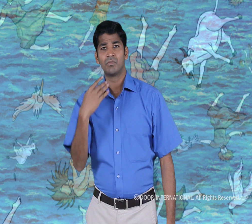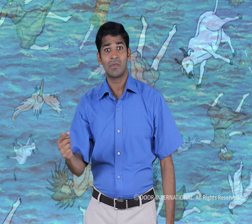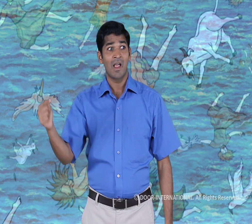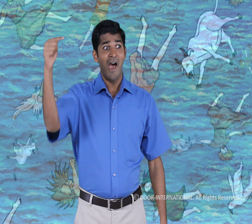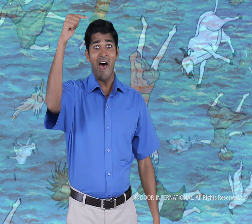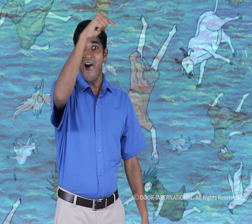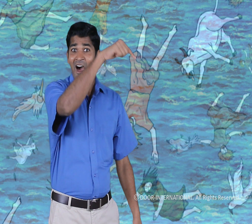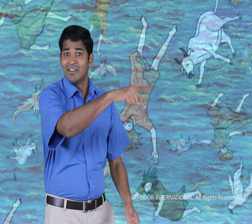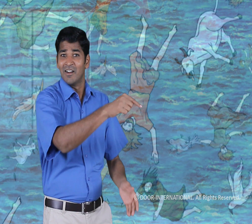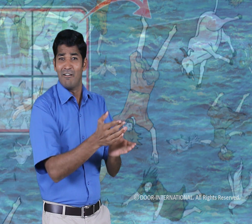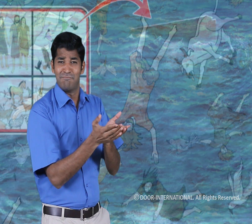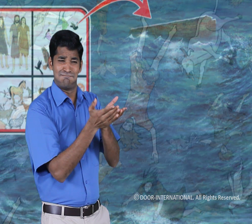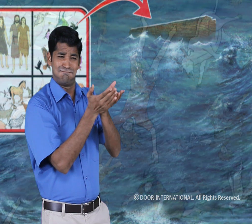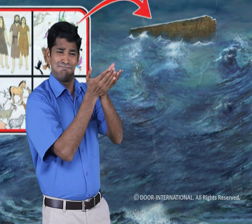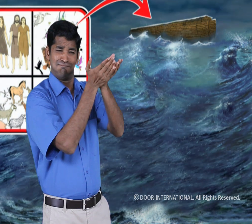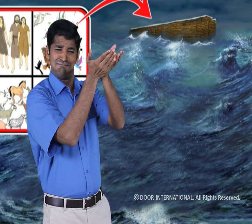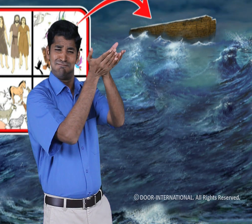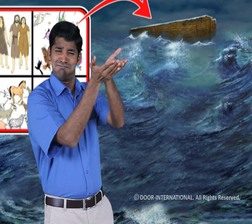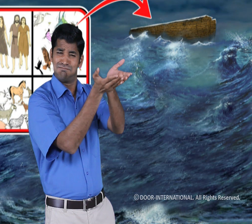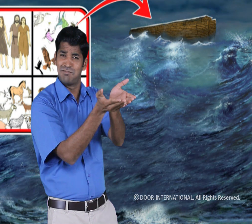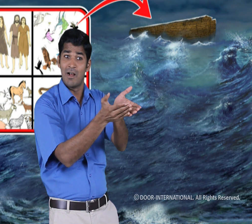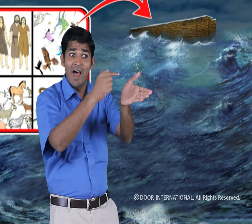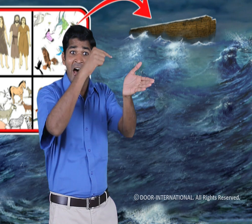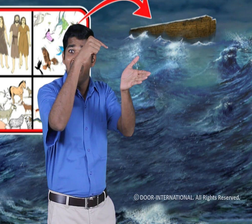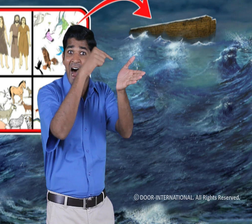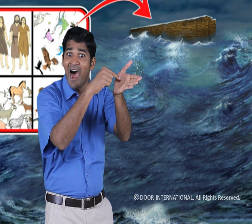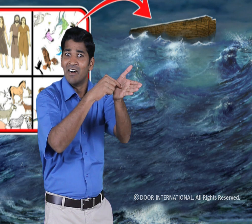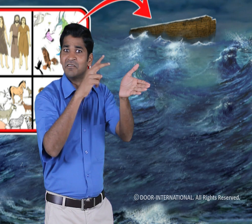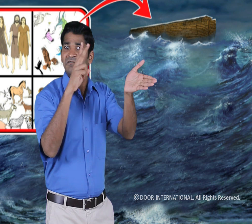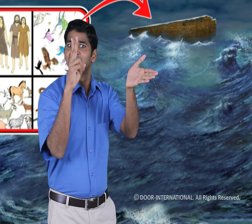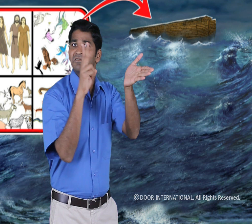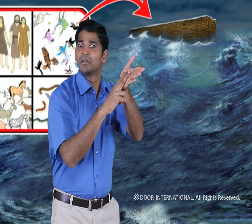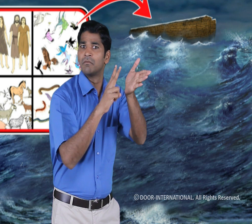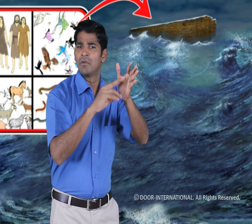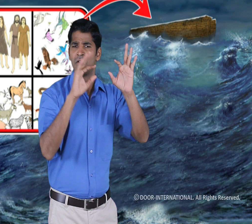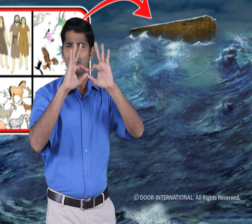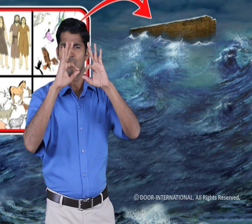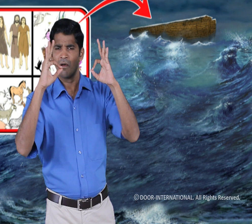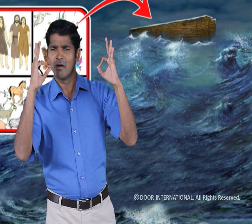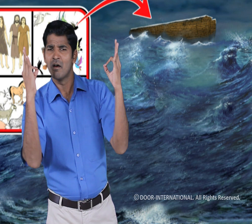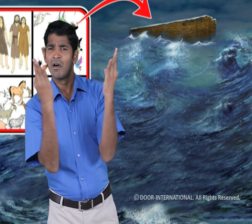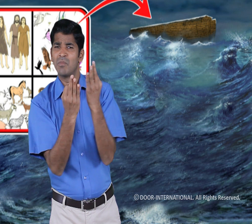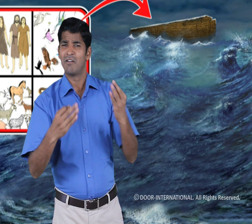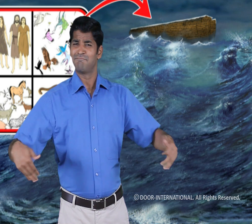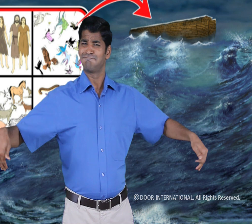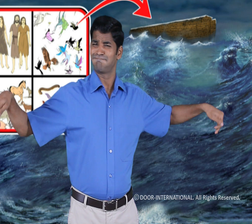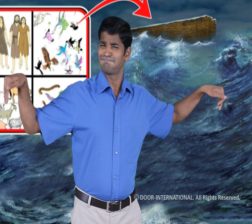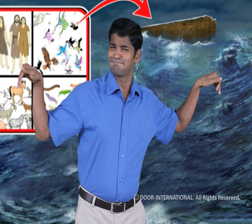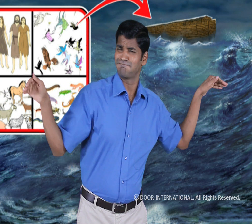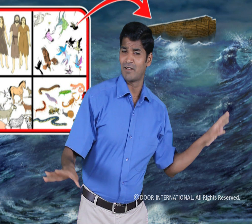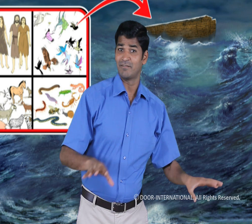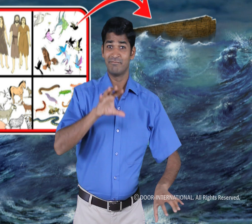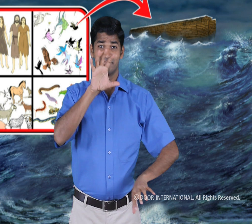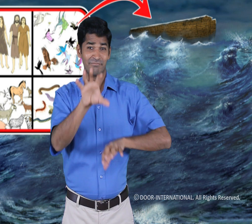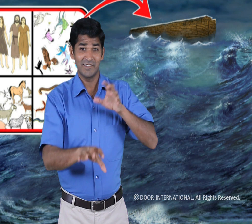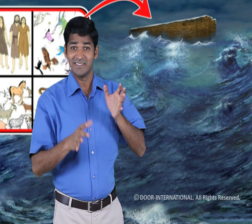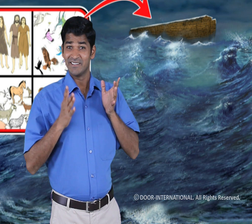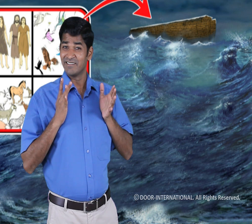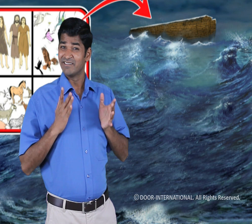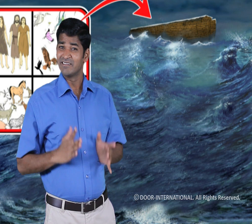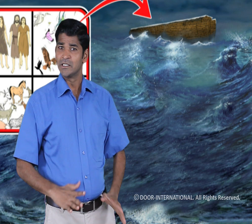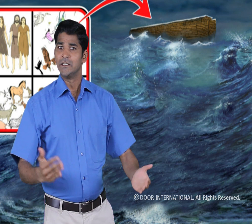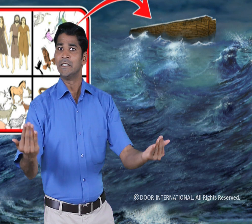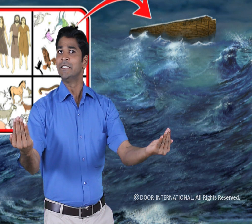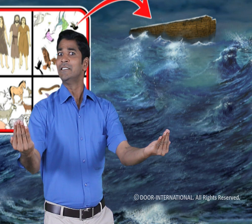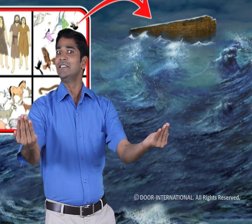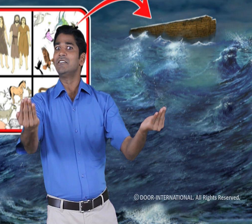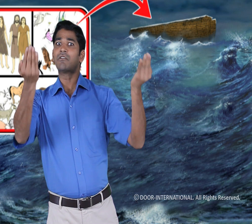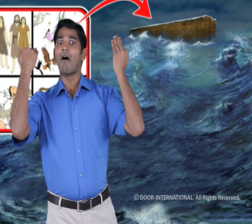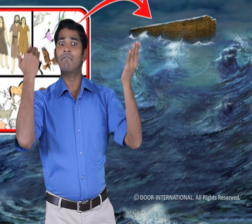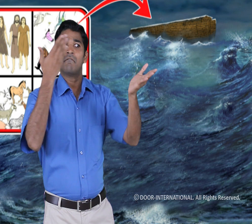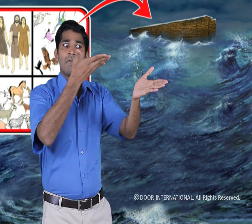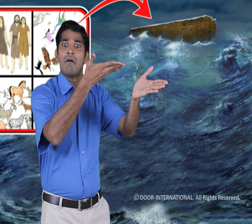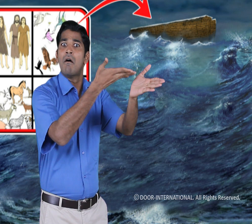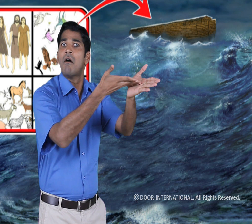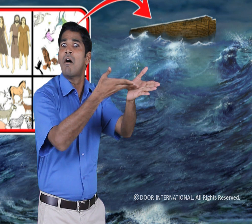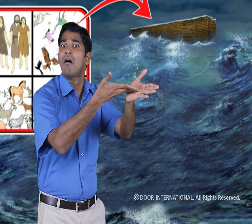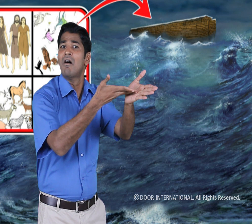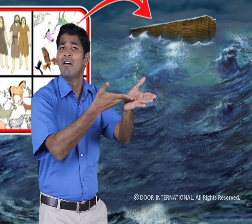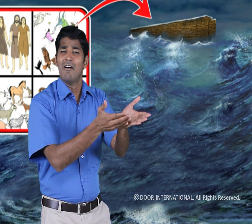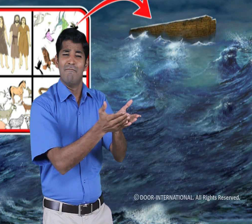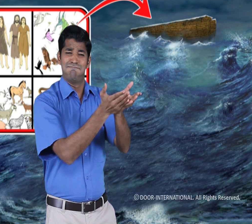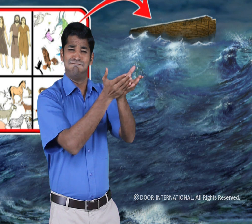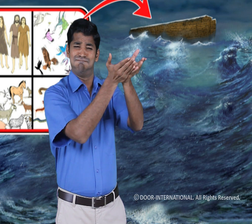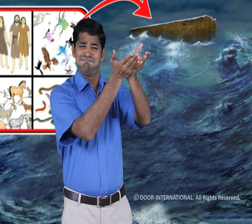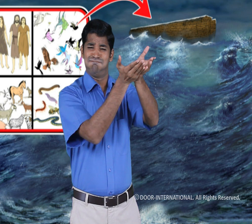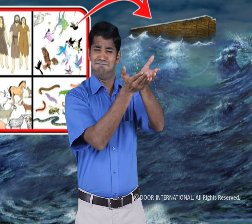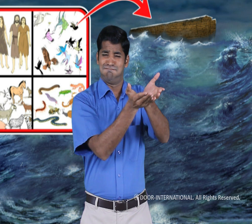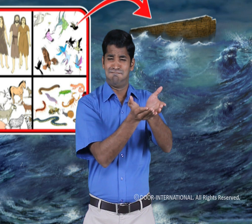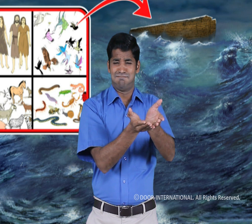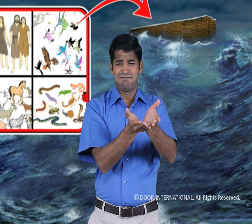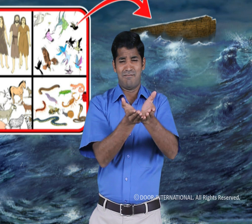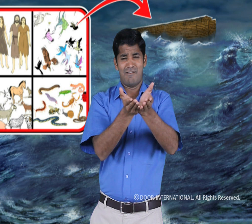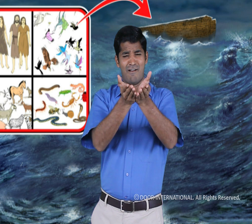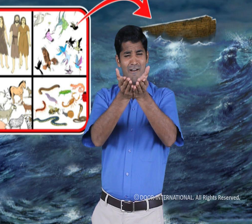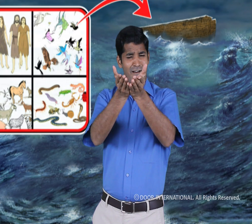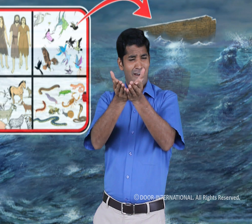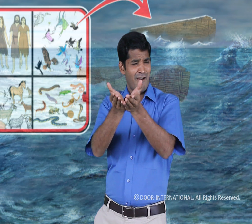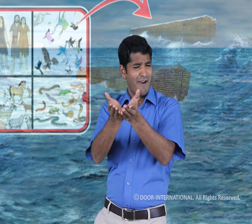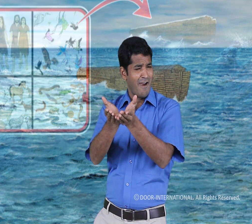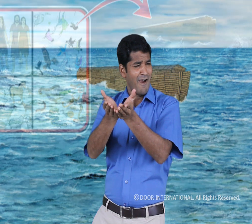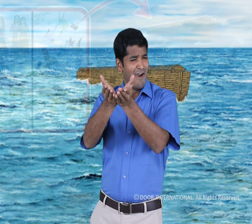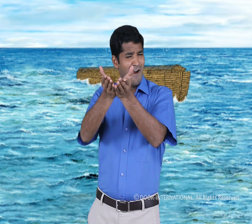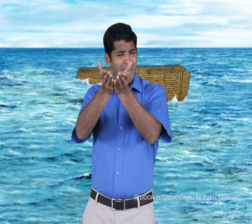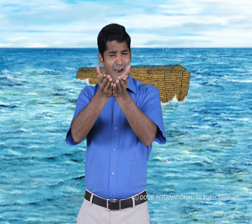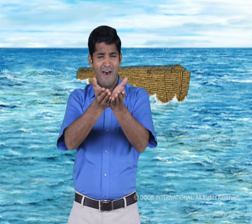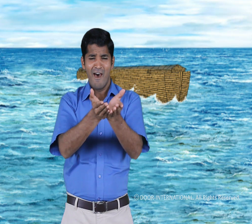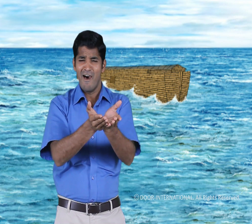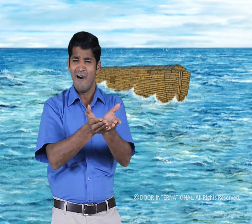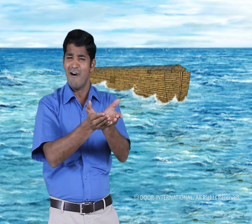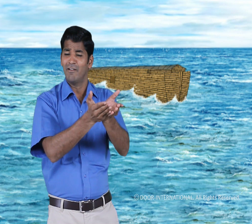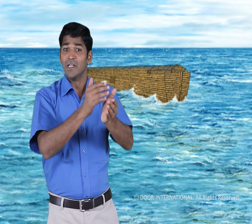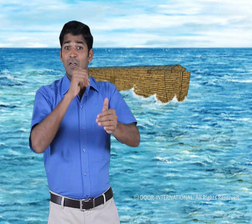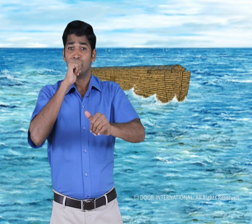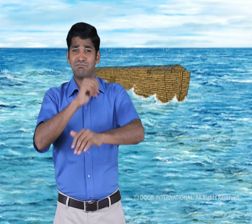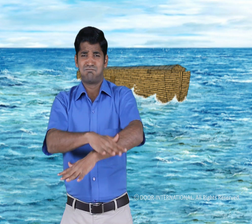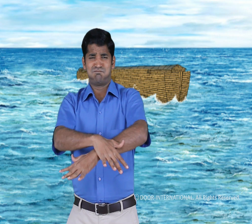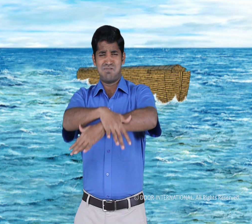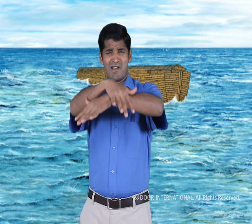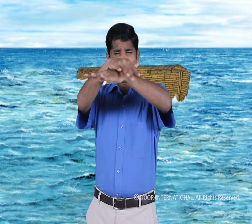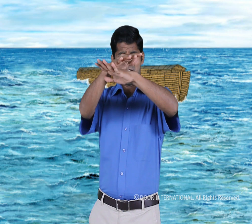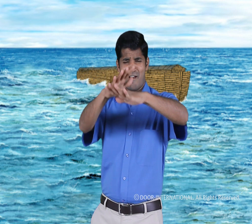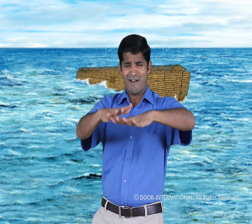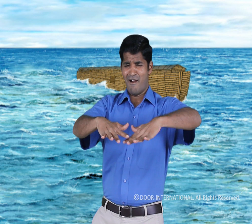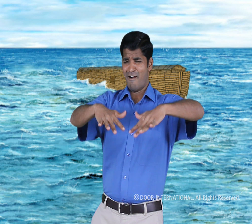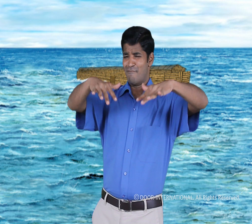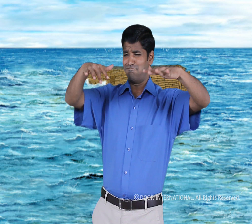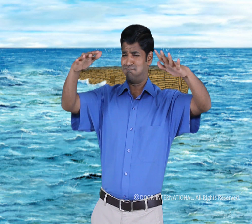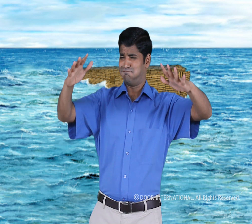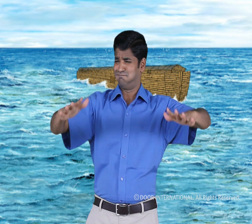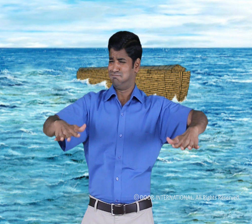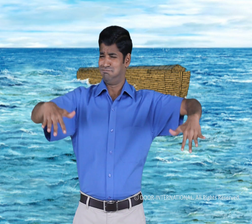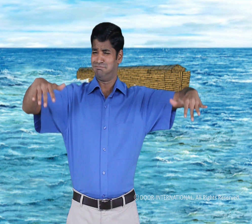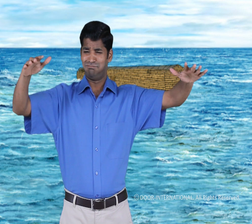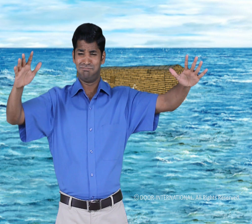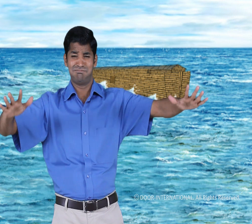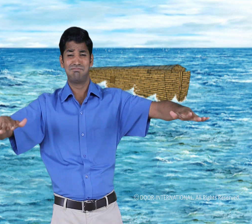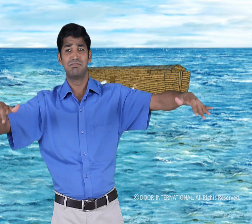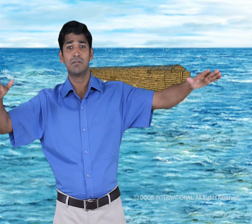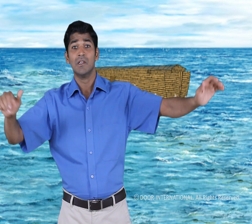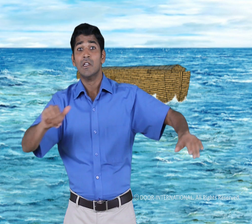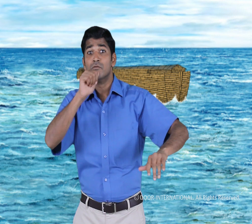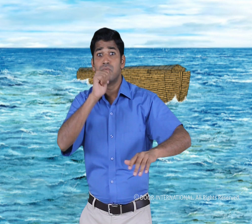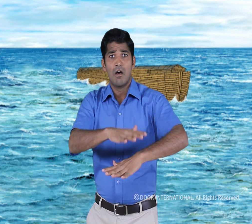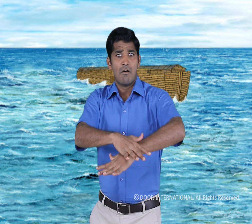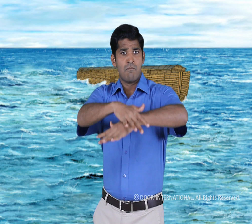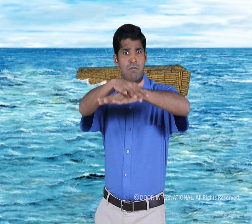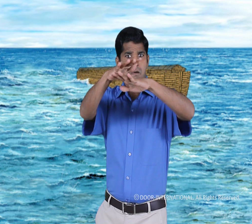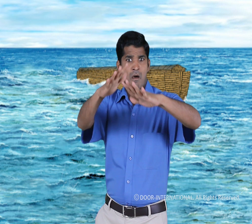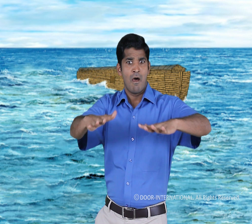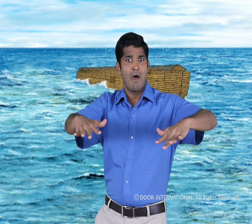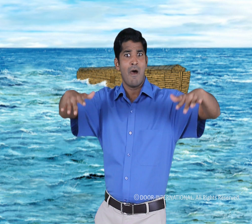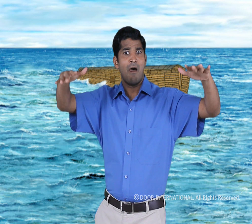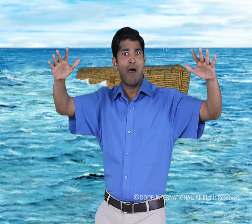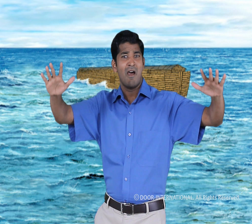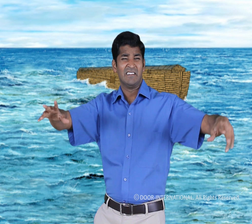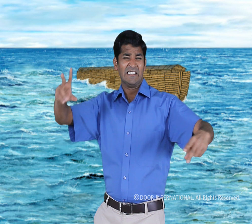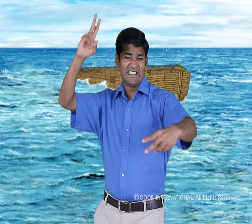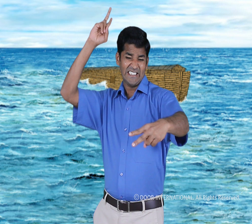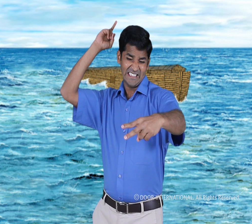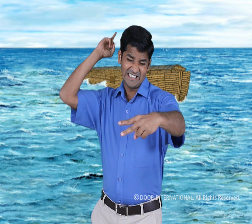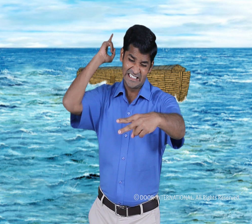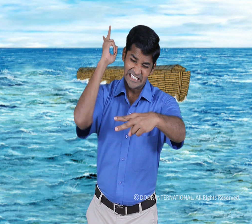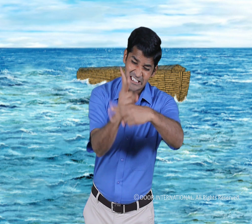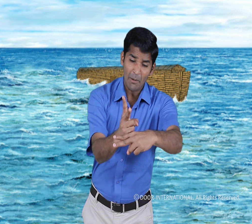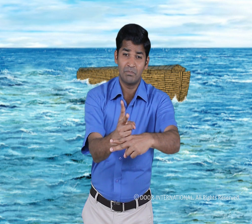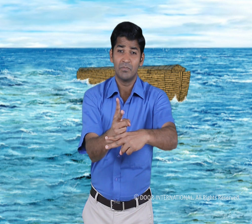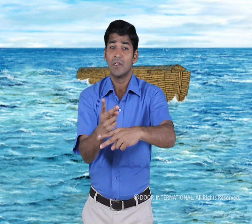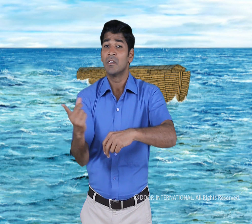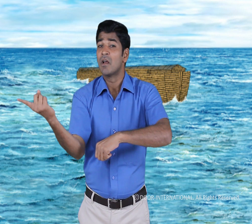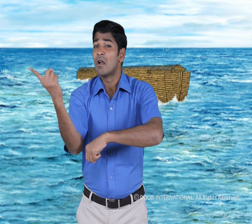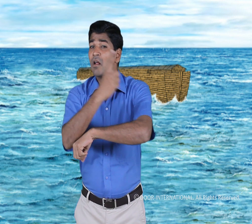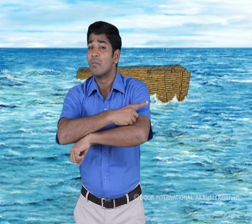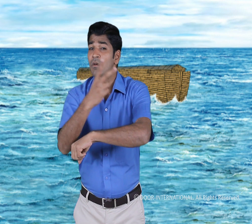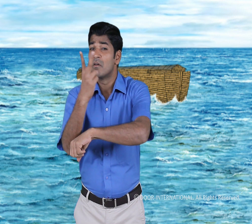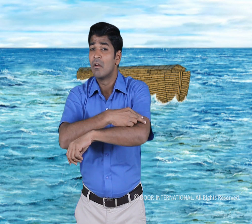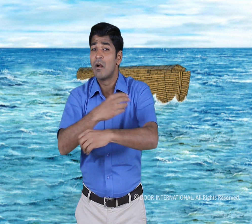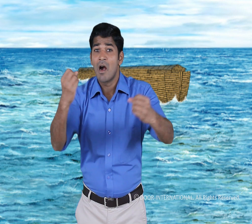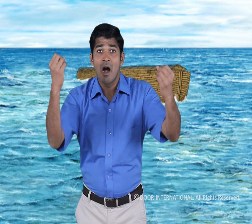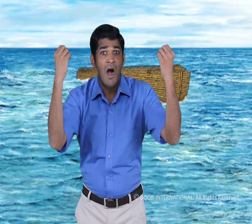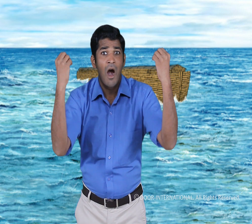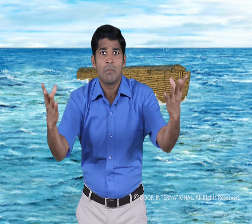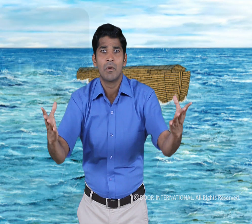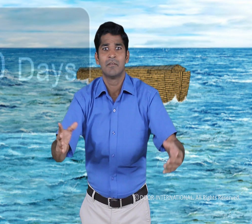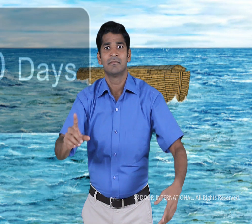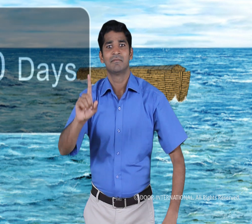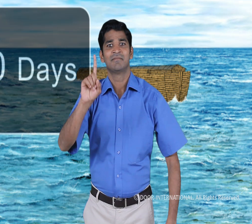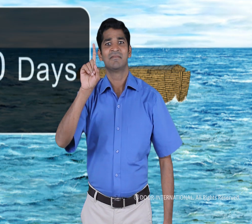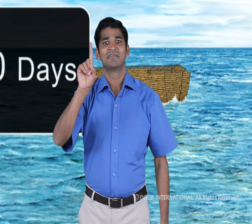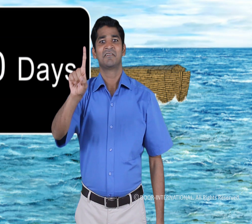they were blotted out from the earth, and only Noah and those with him in the ark remained.